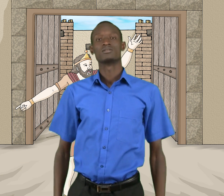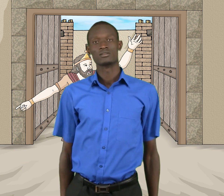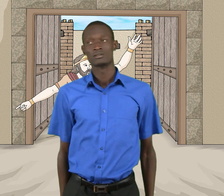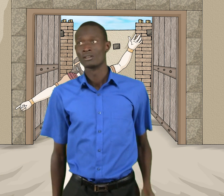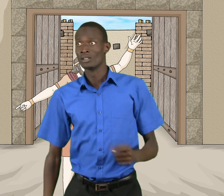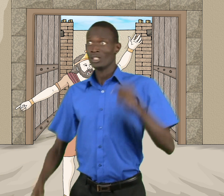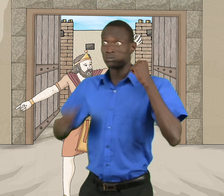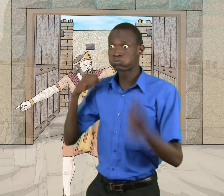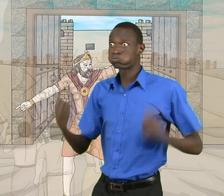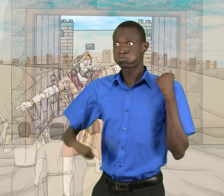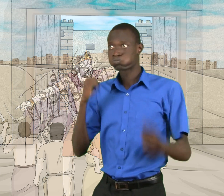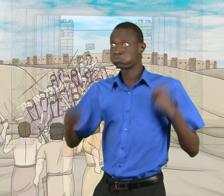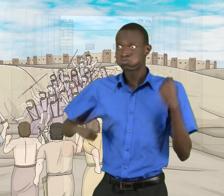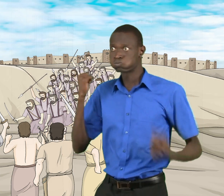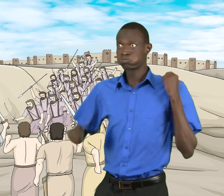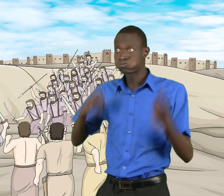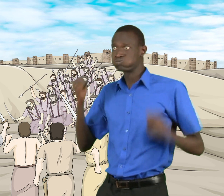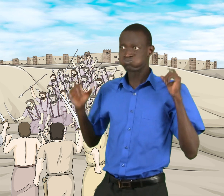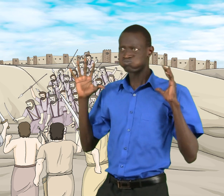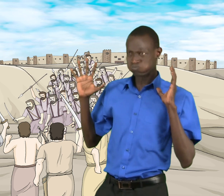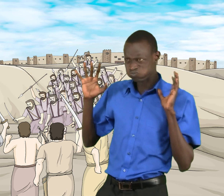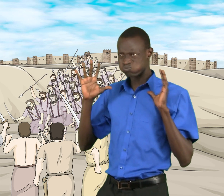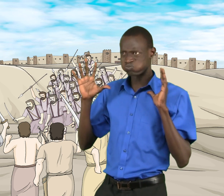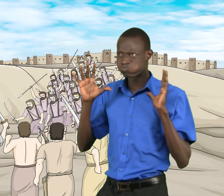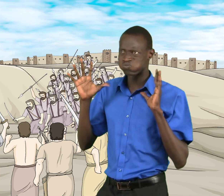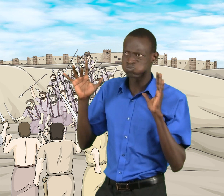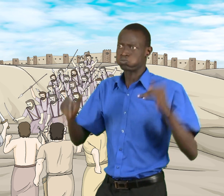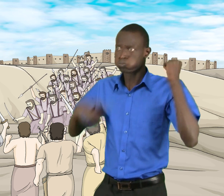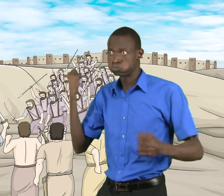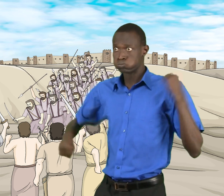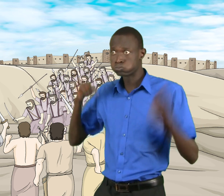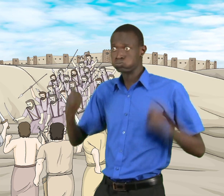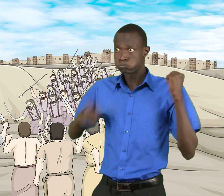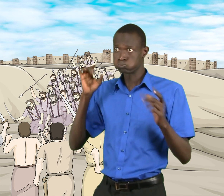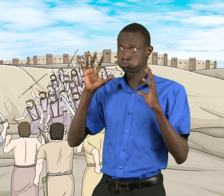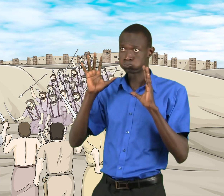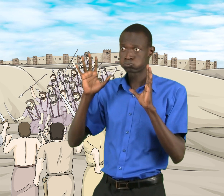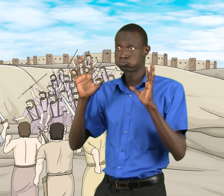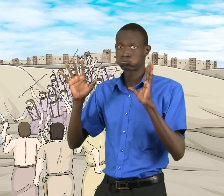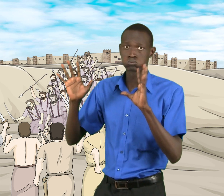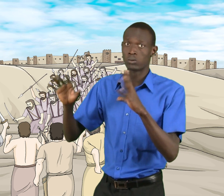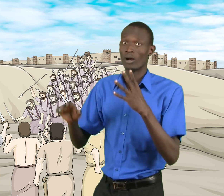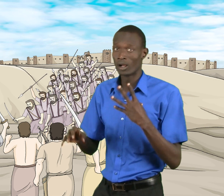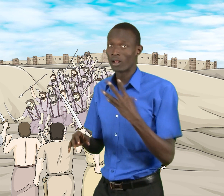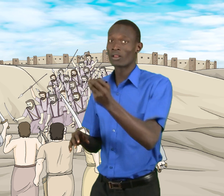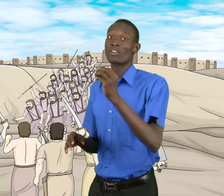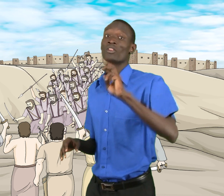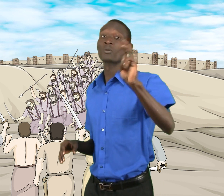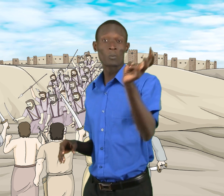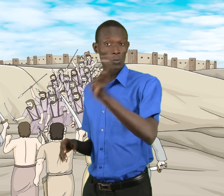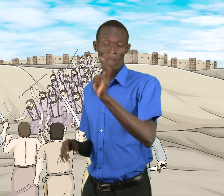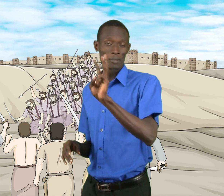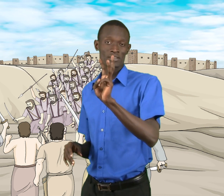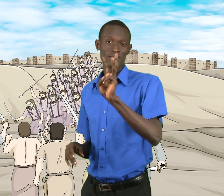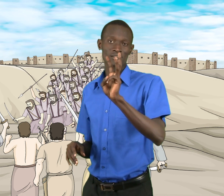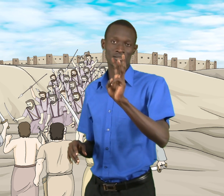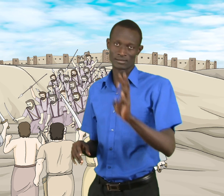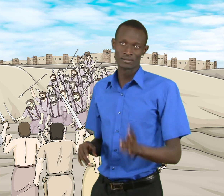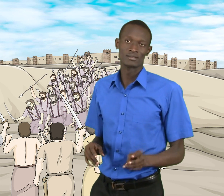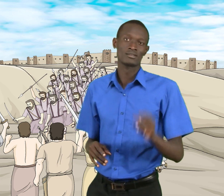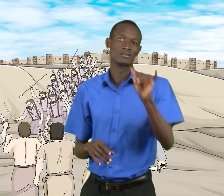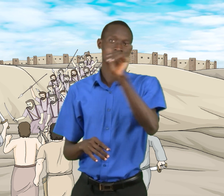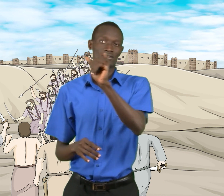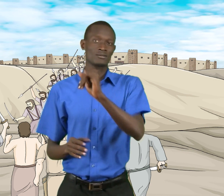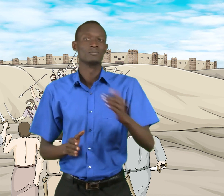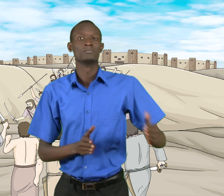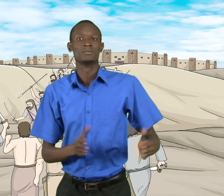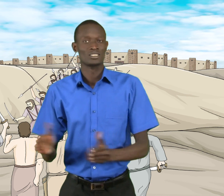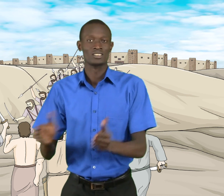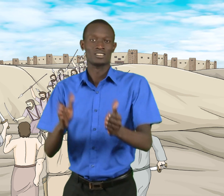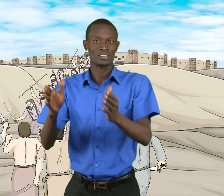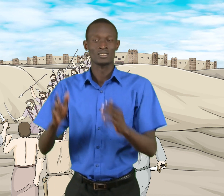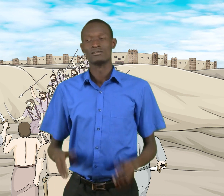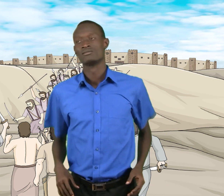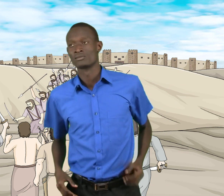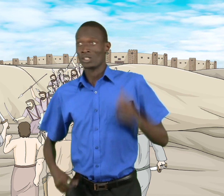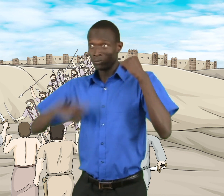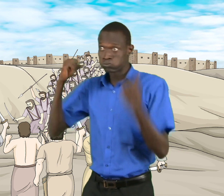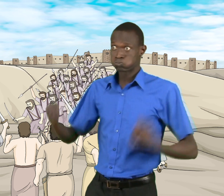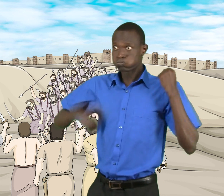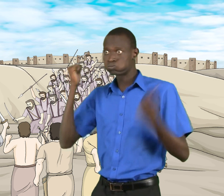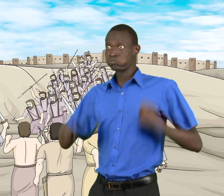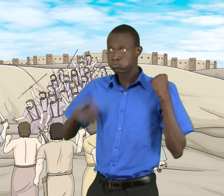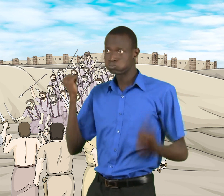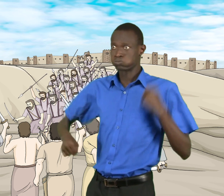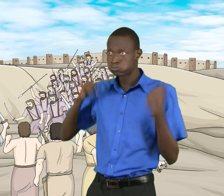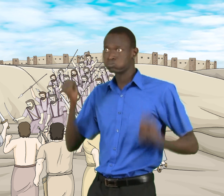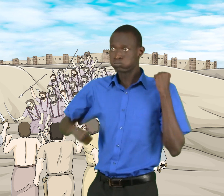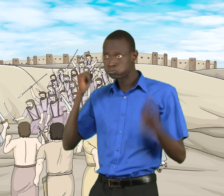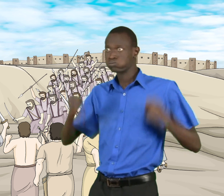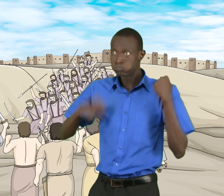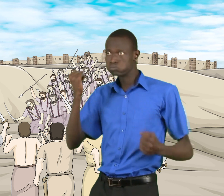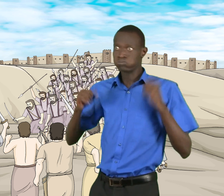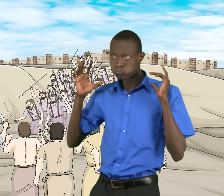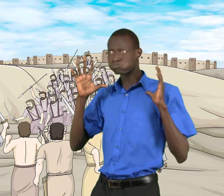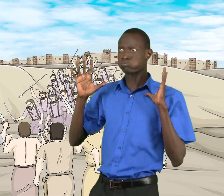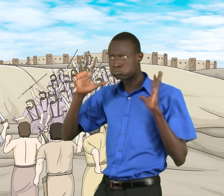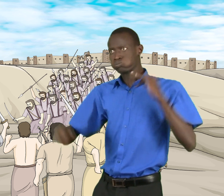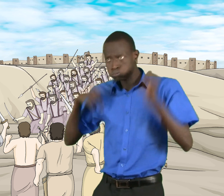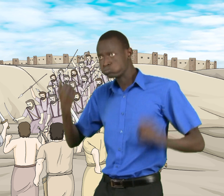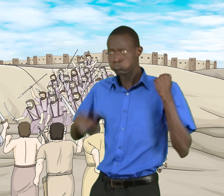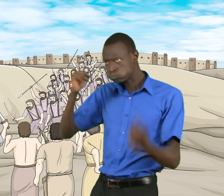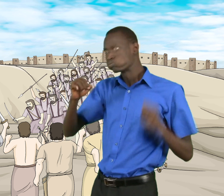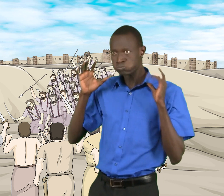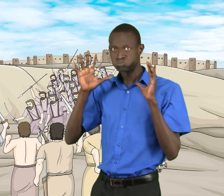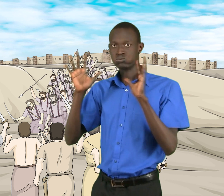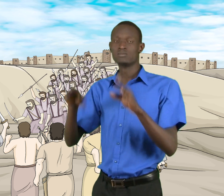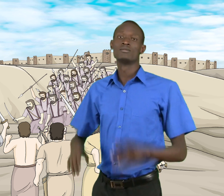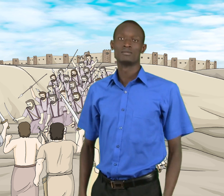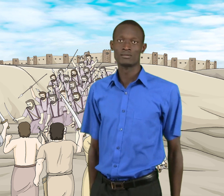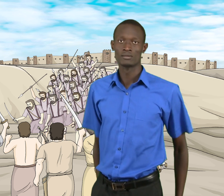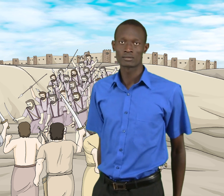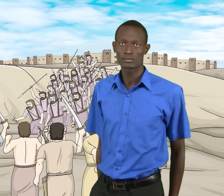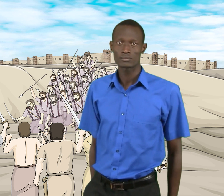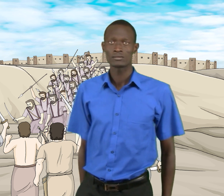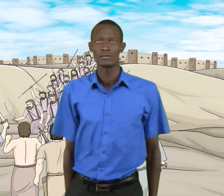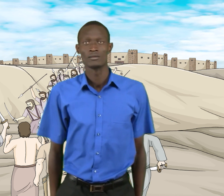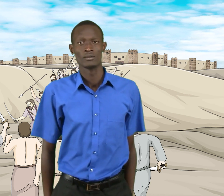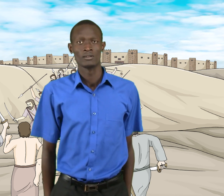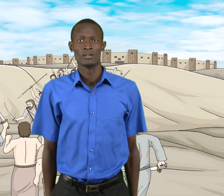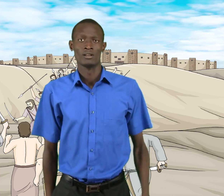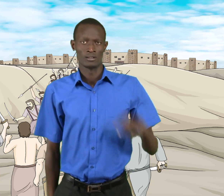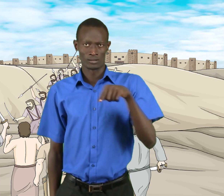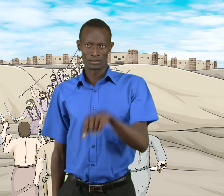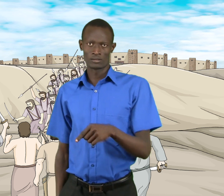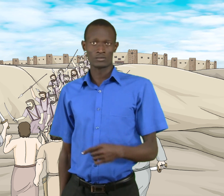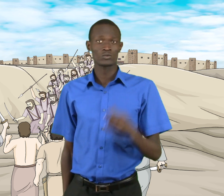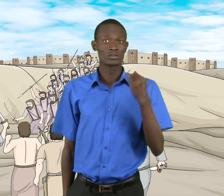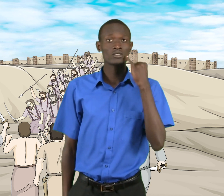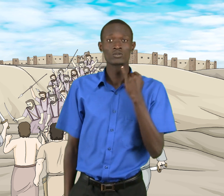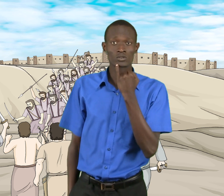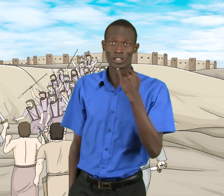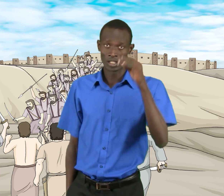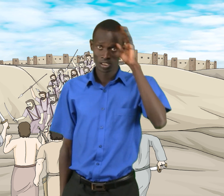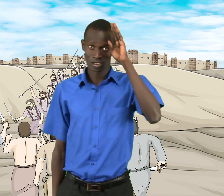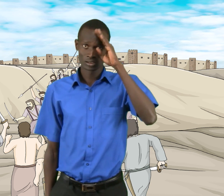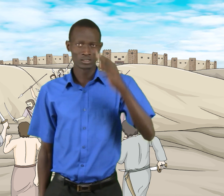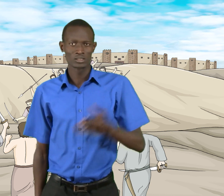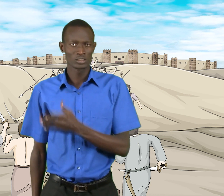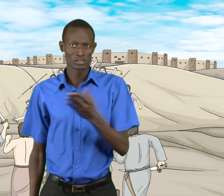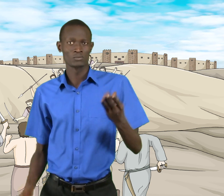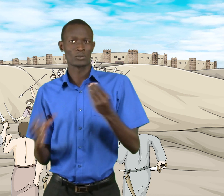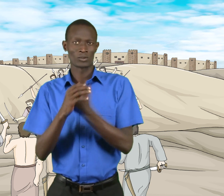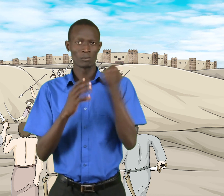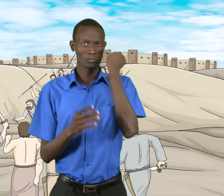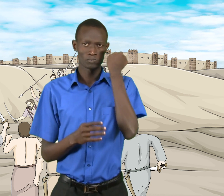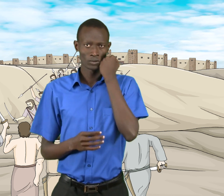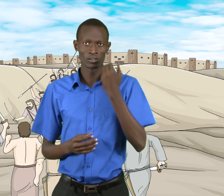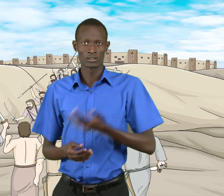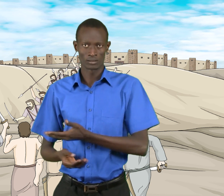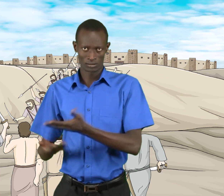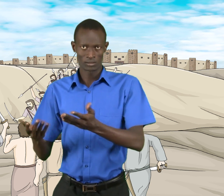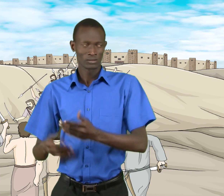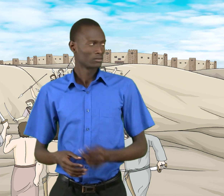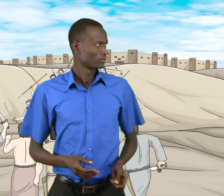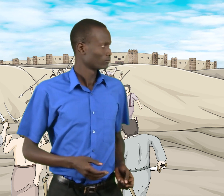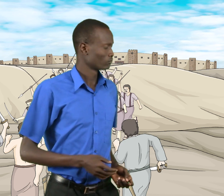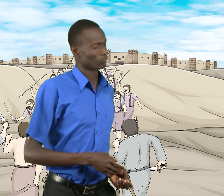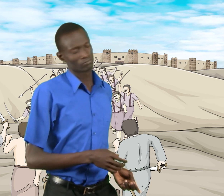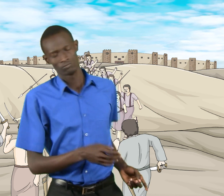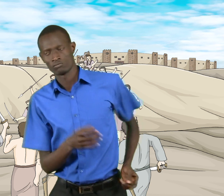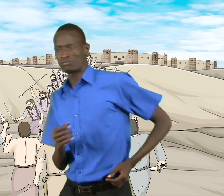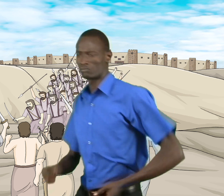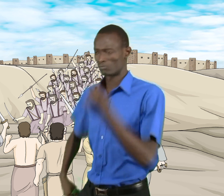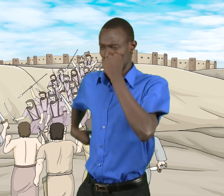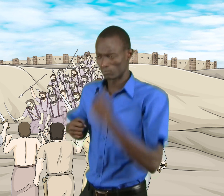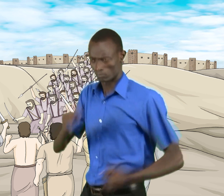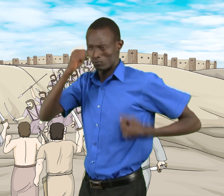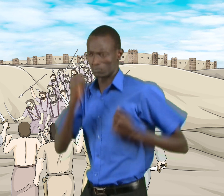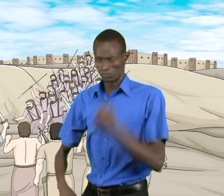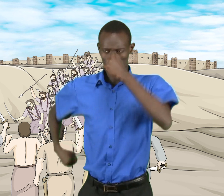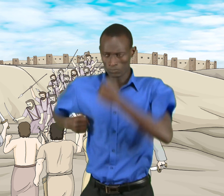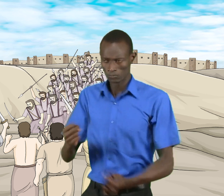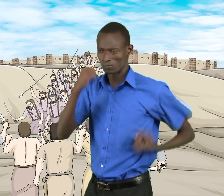Joshua and all Israel let themselves be beaten back before them, and they fled toward the wilderness.